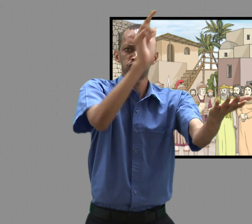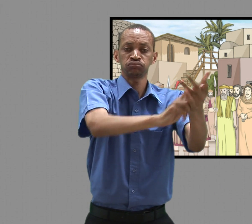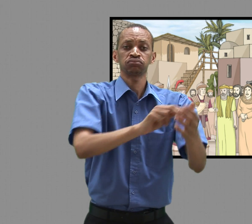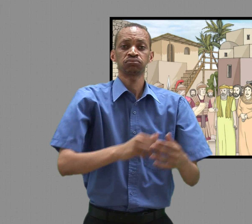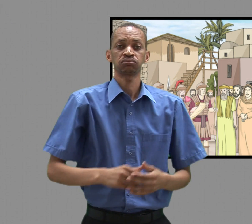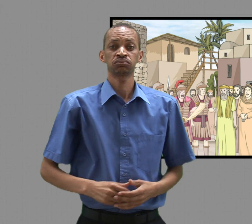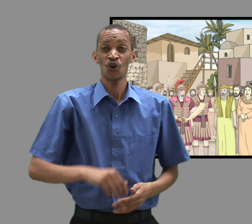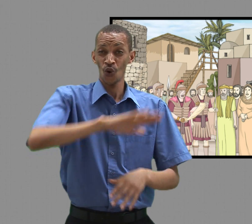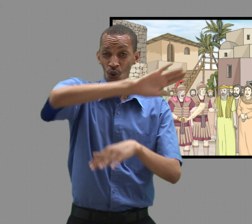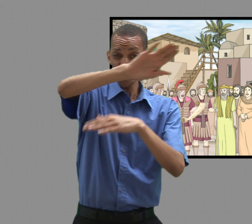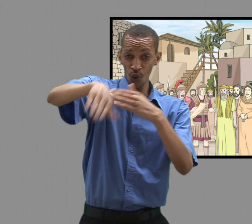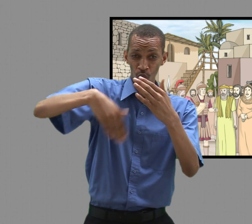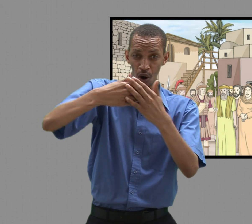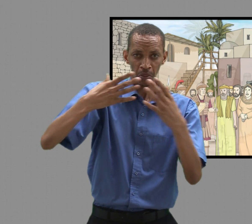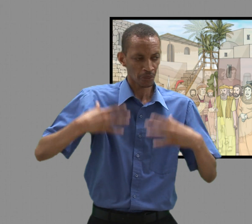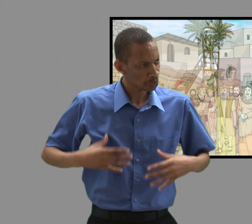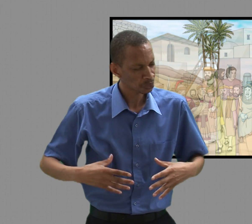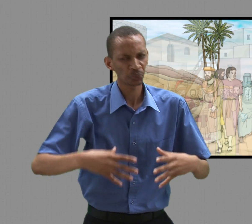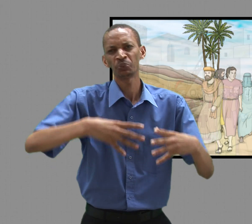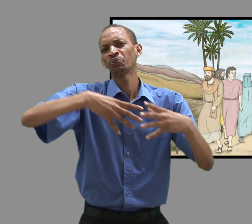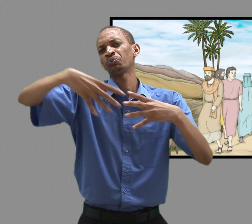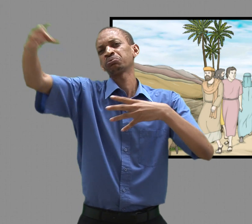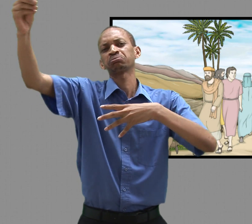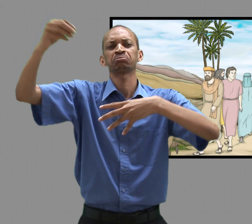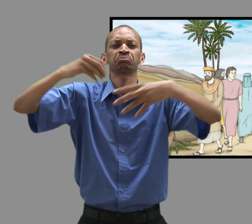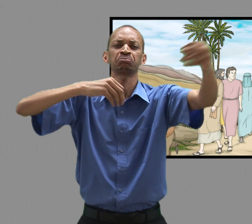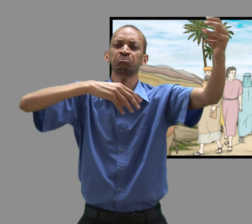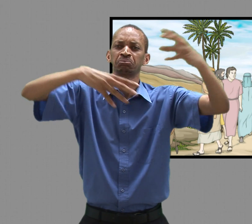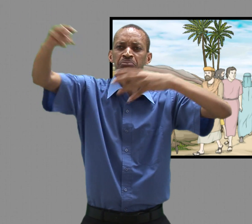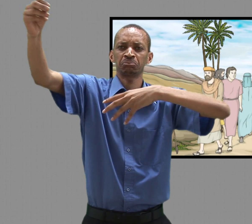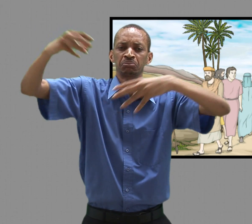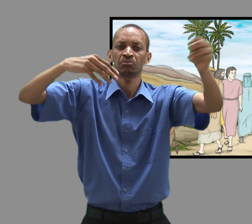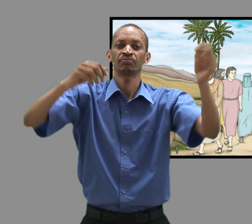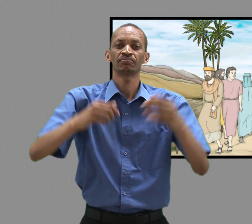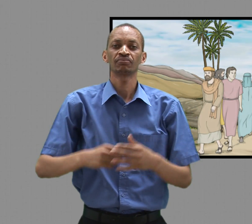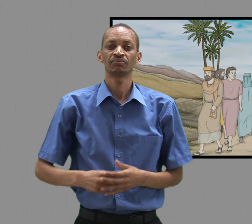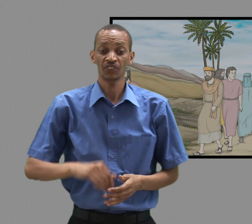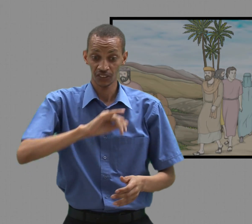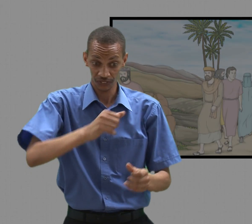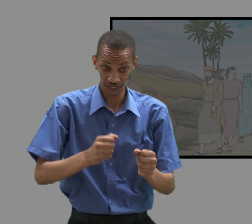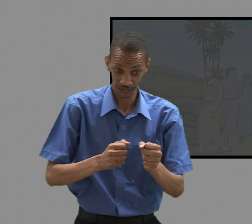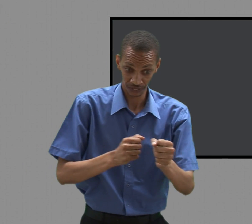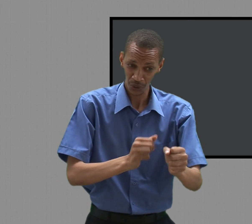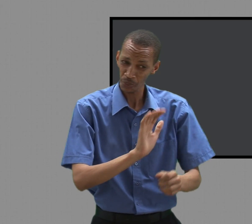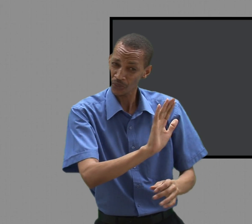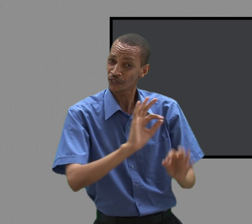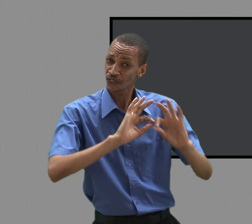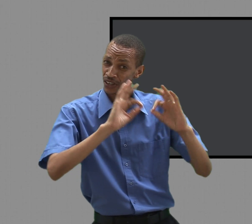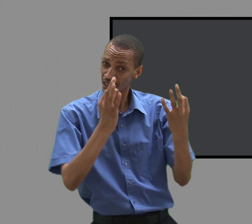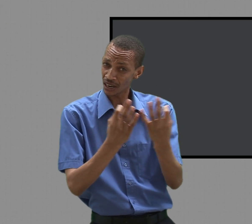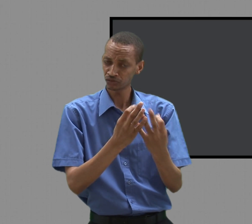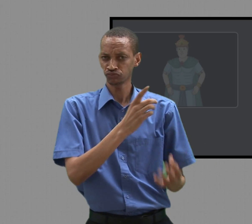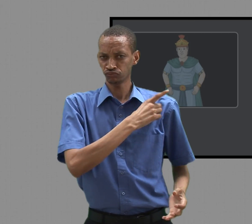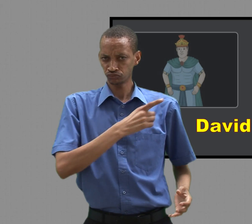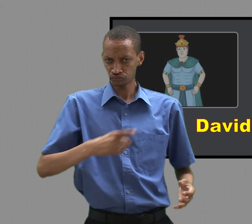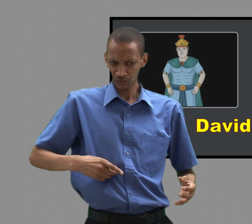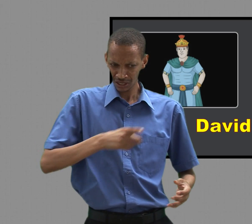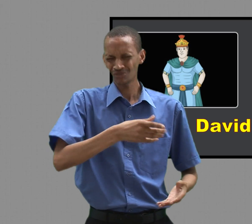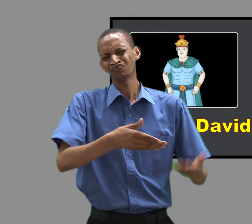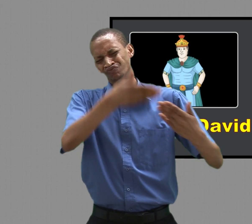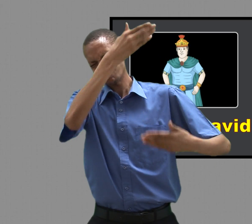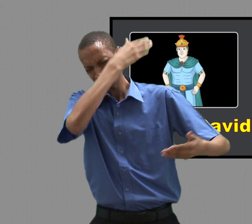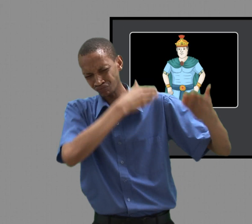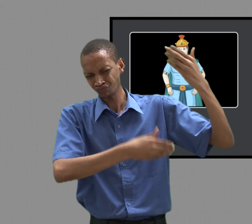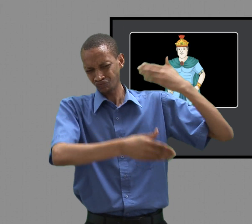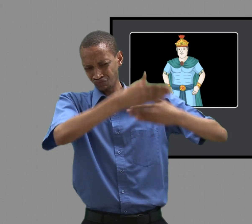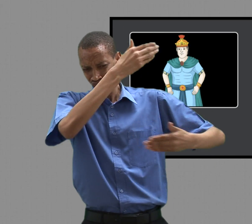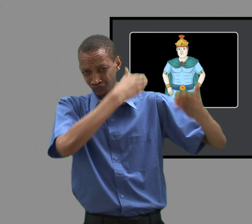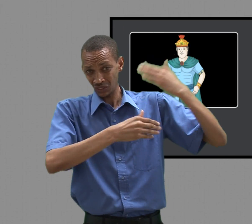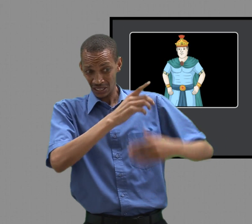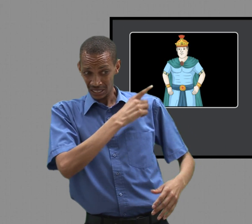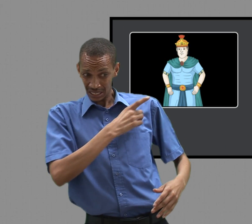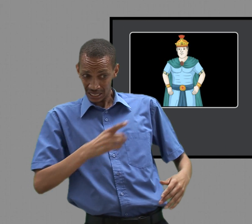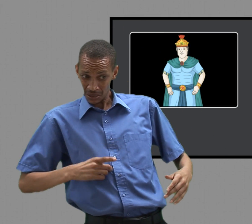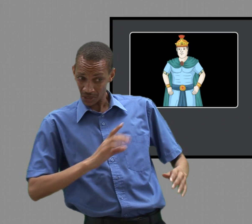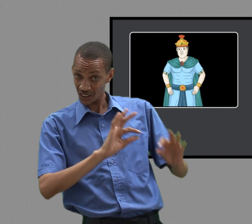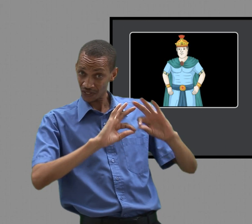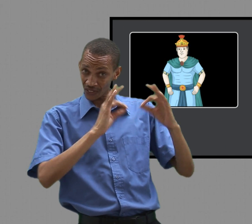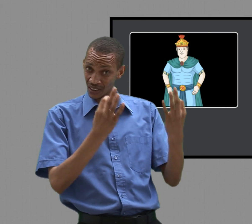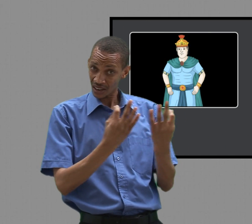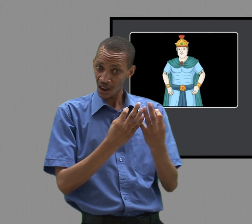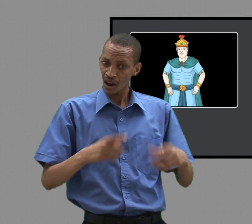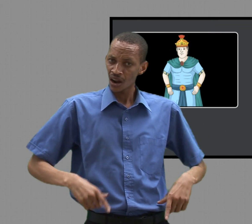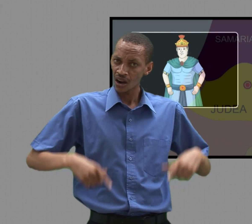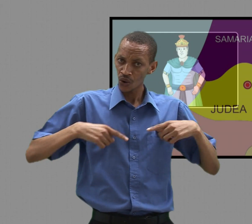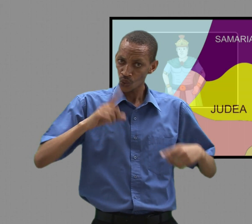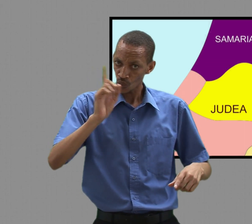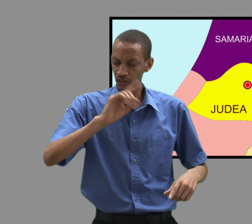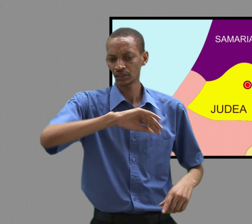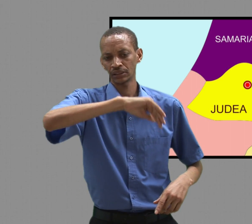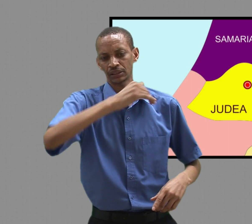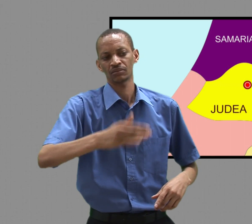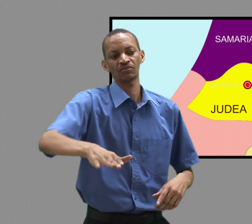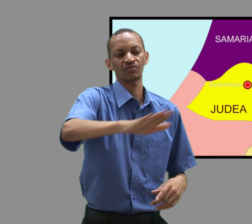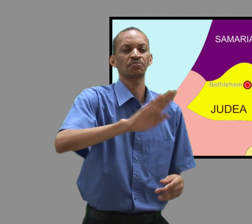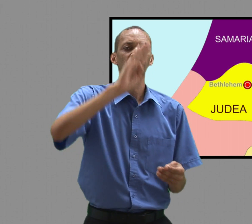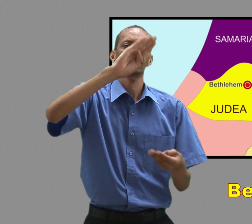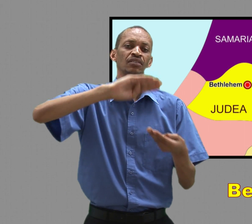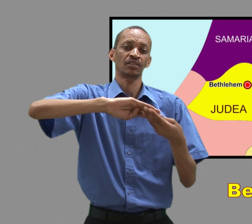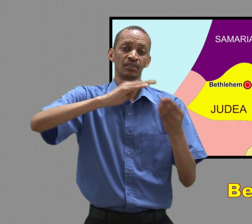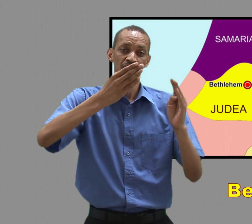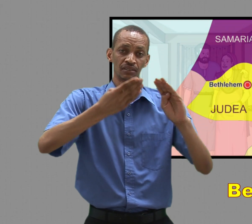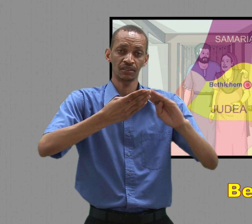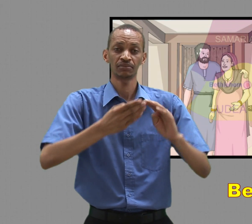And everyone went to his own town to register.